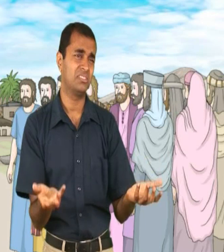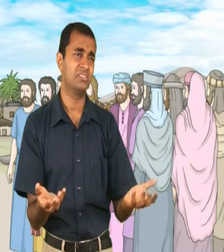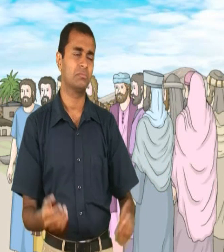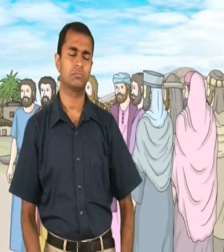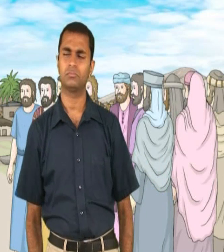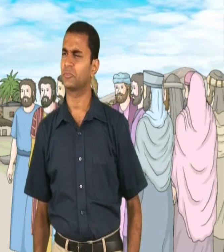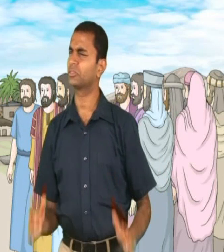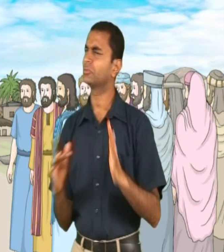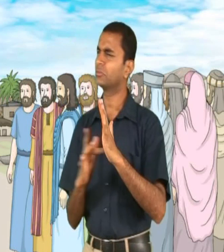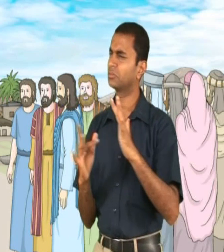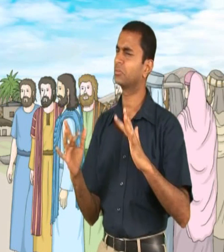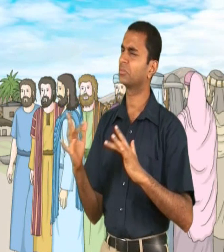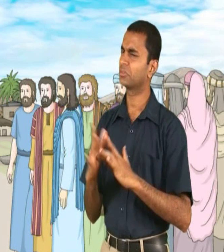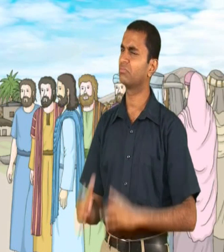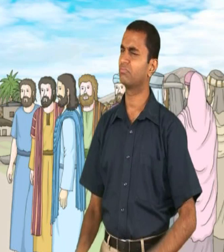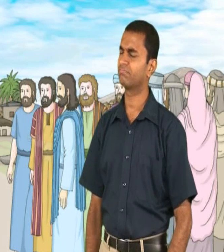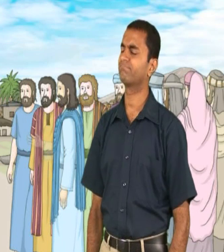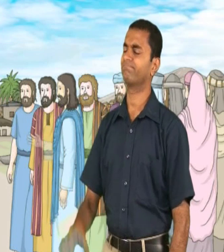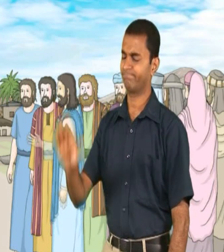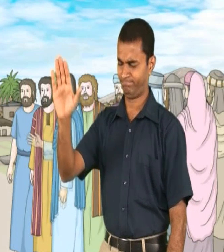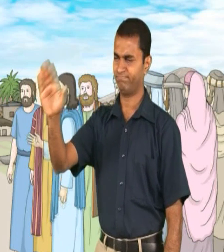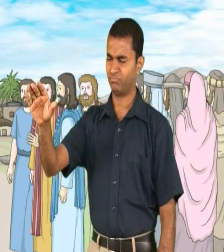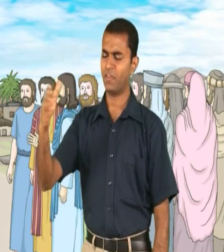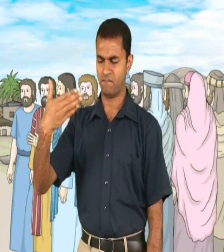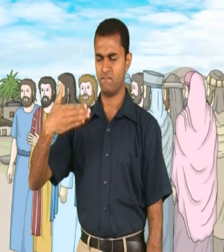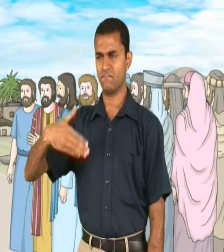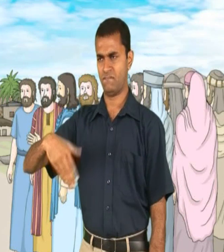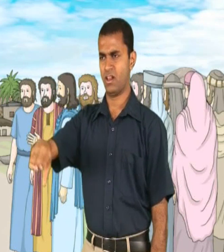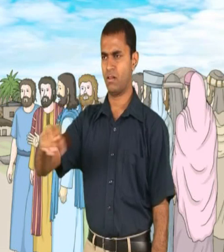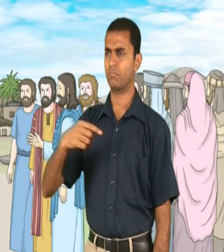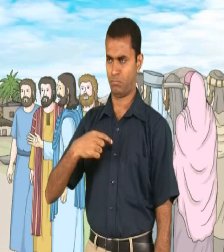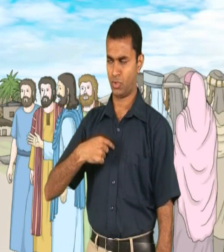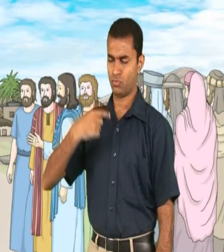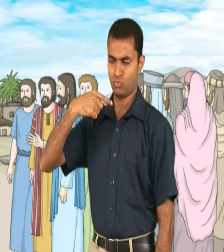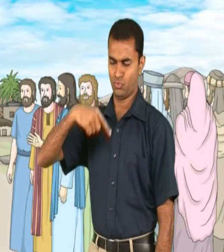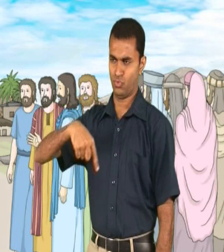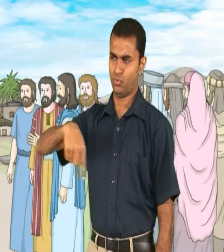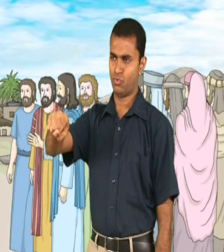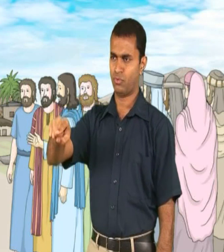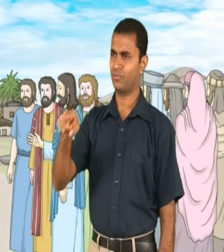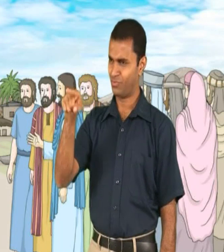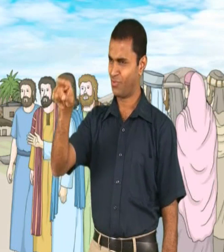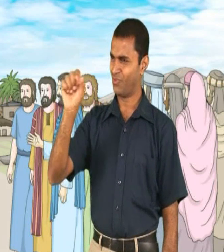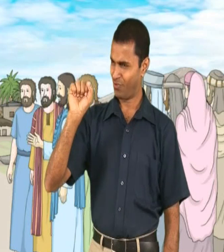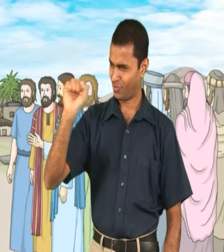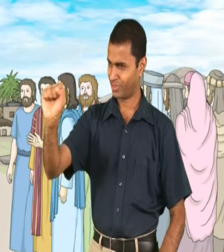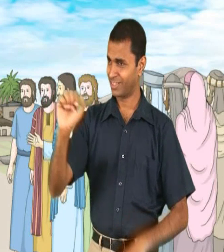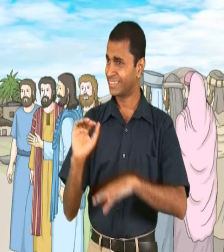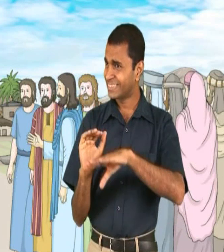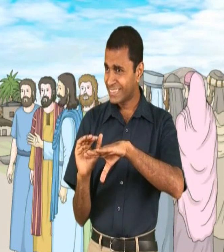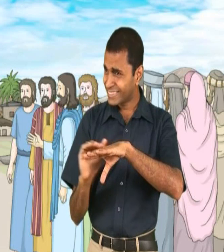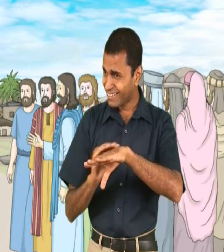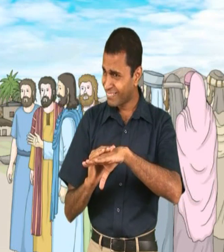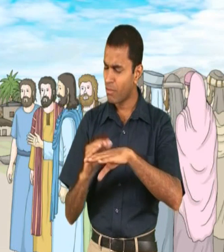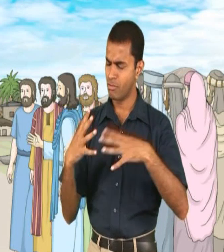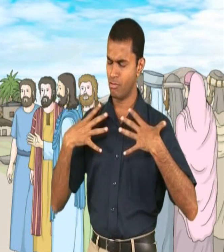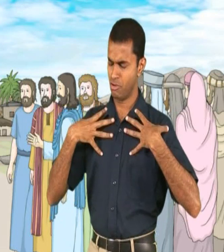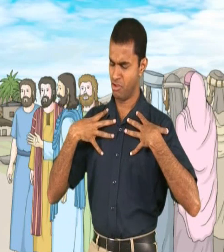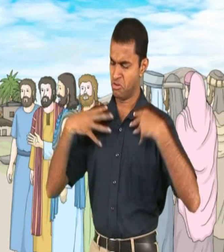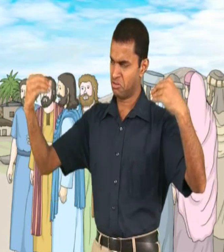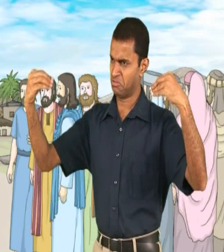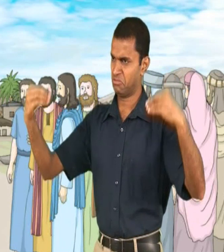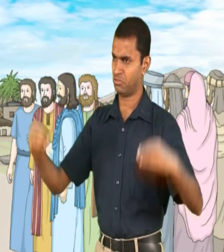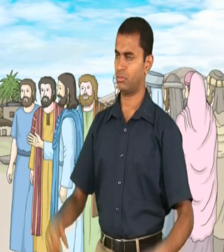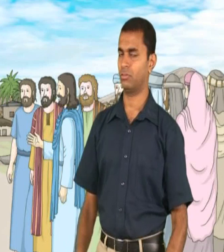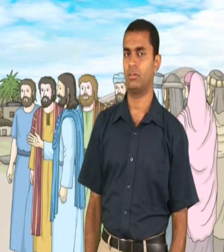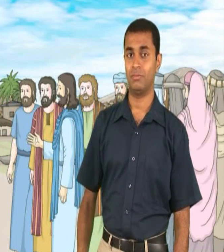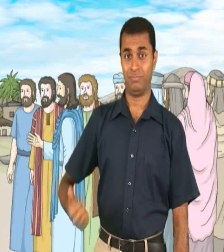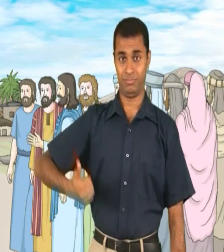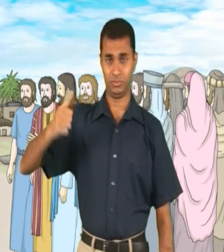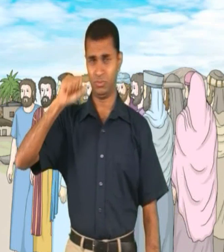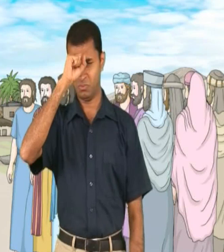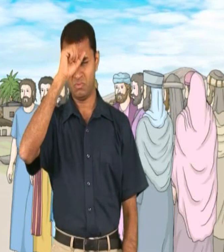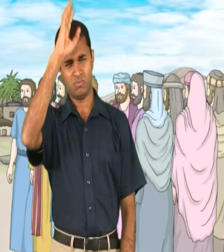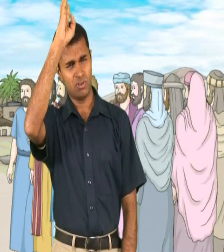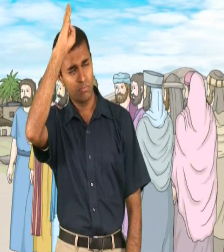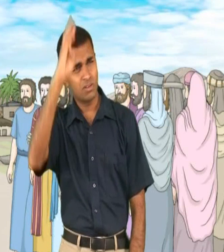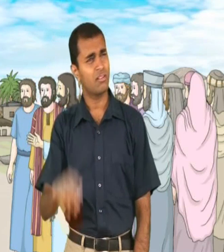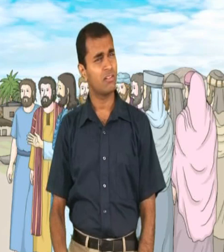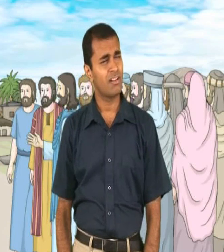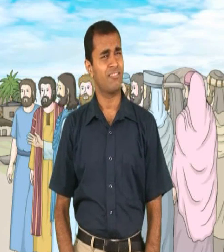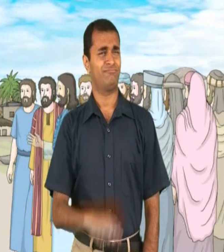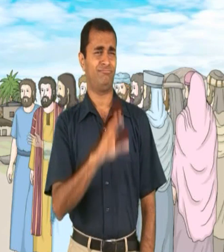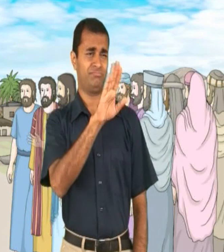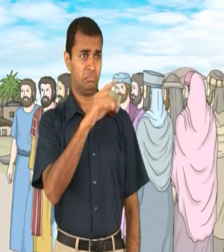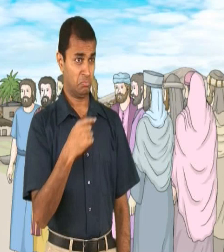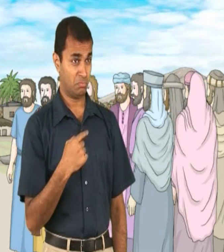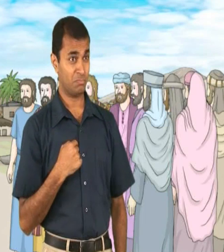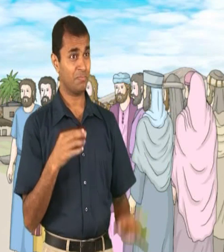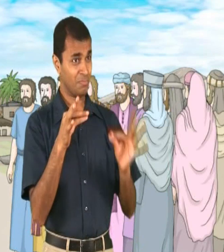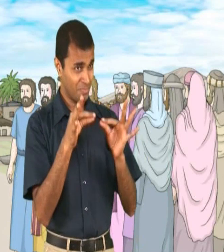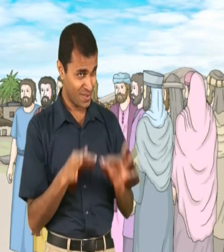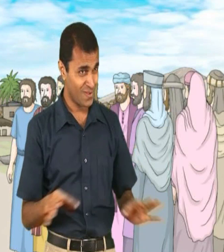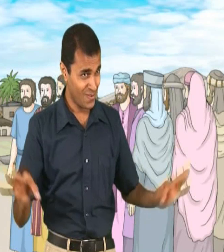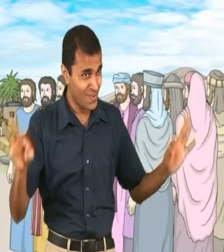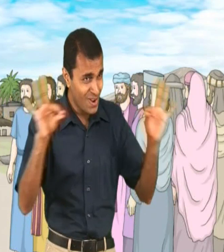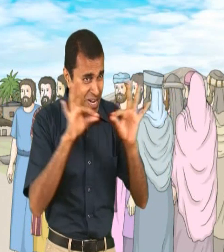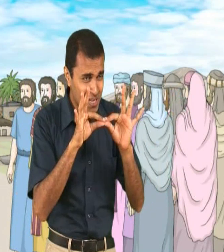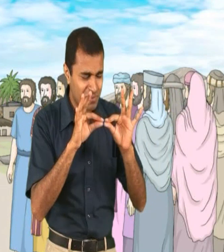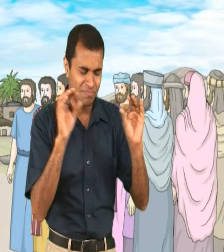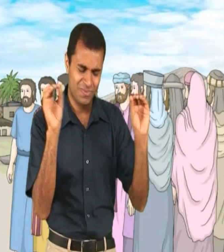“I will go and heal him,” Jesus replied.